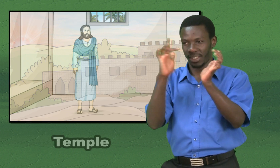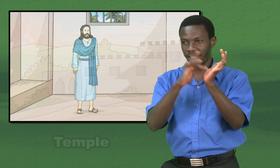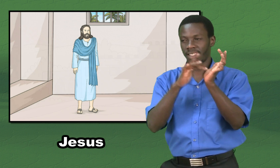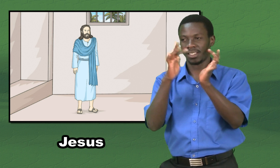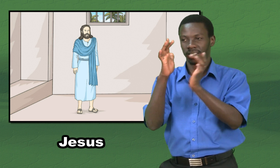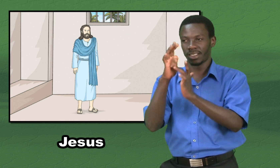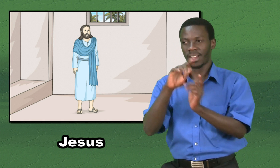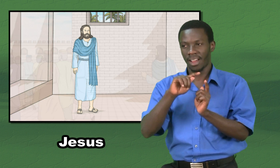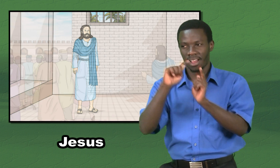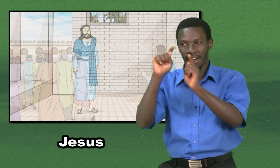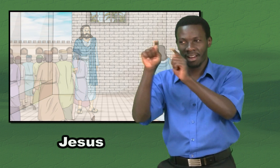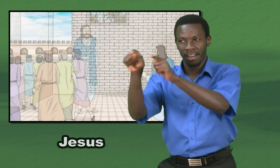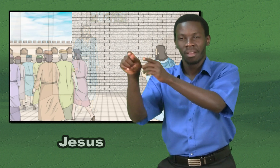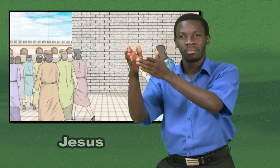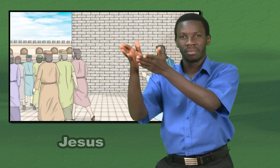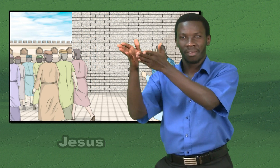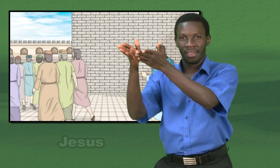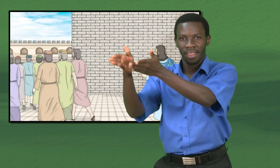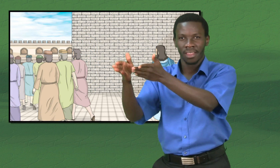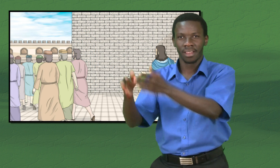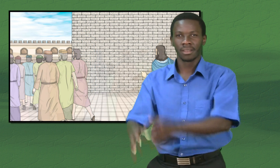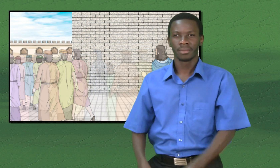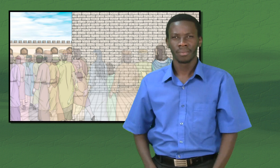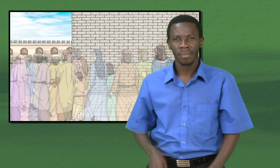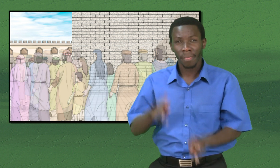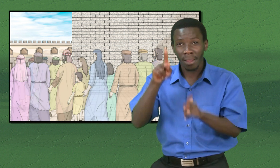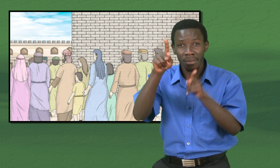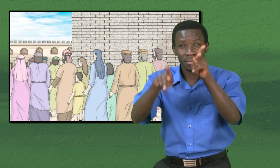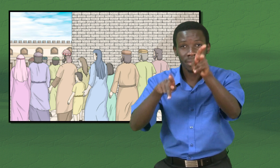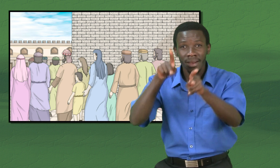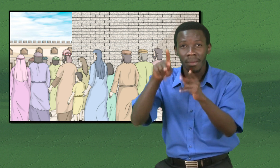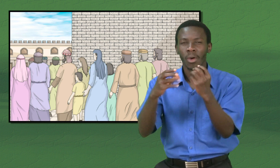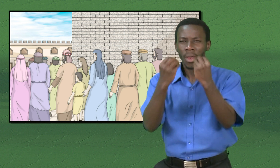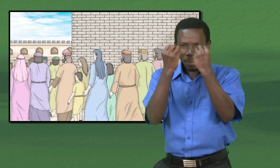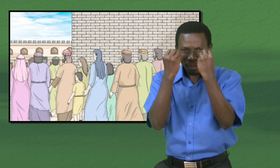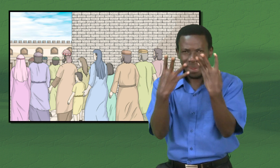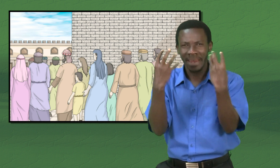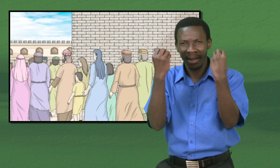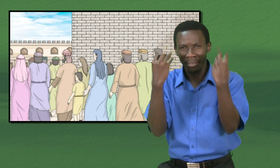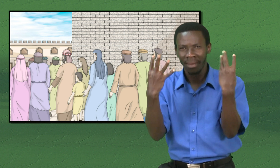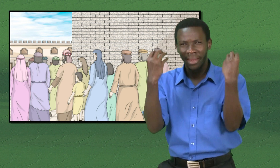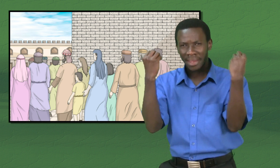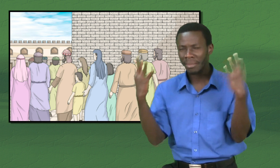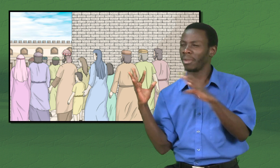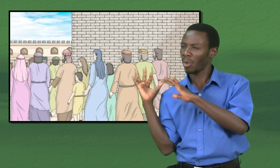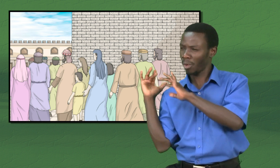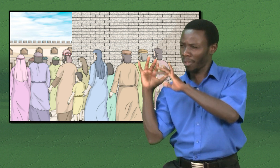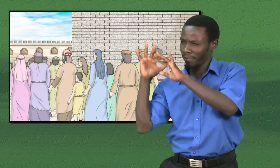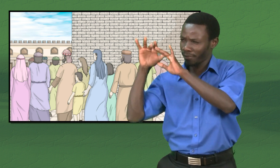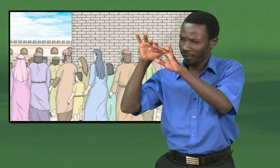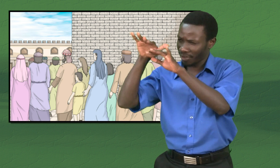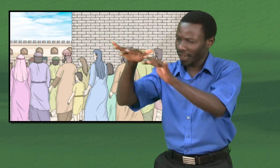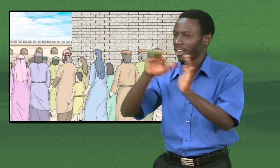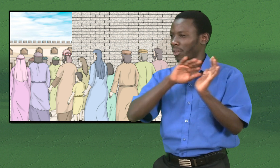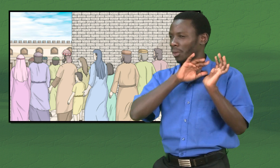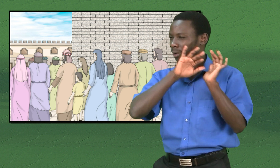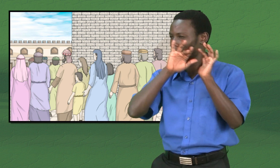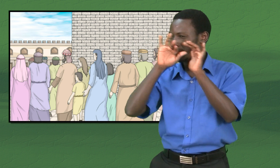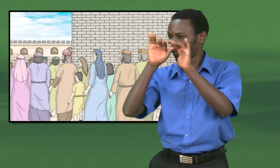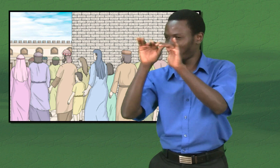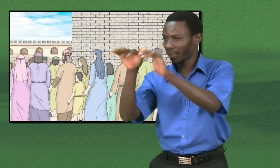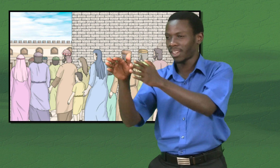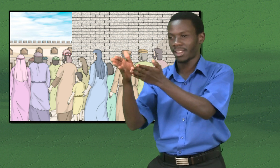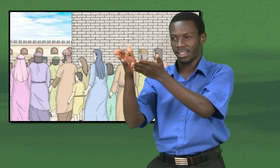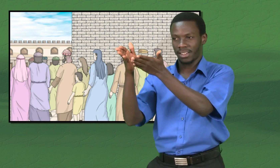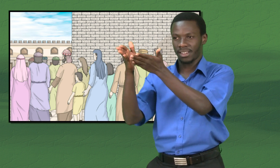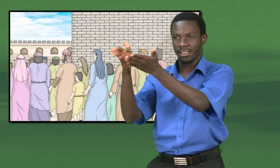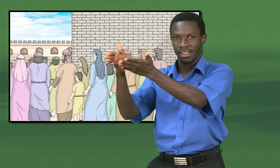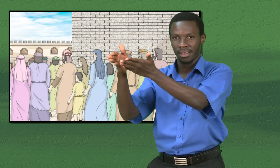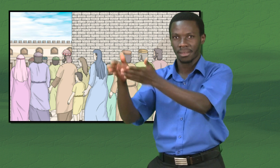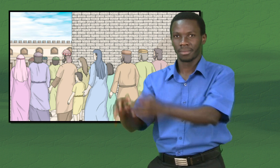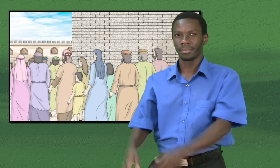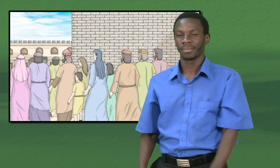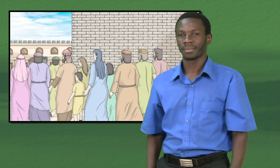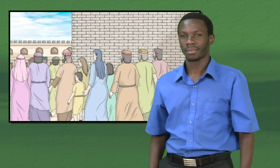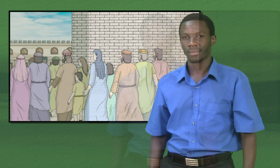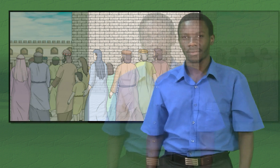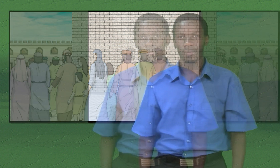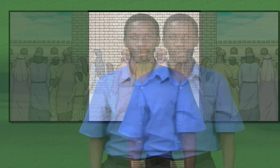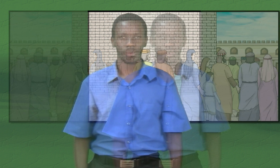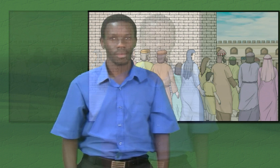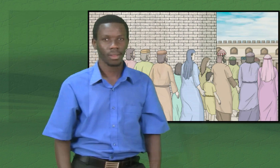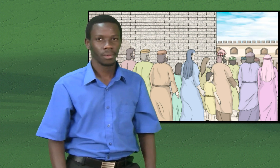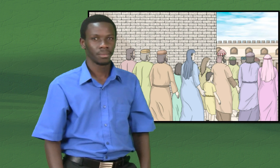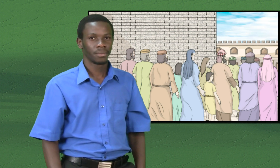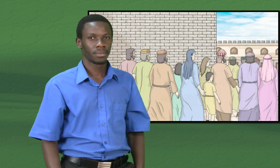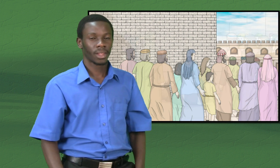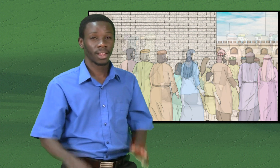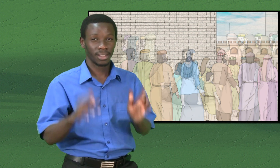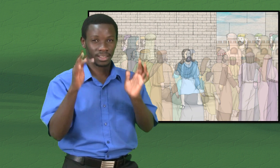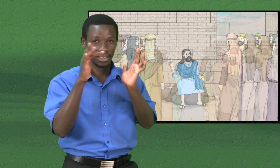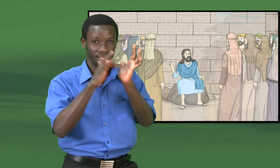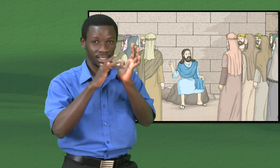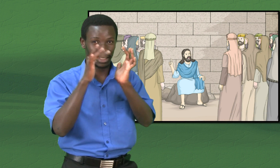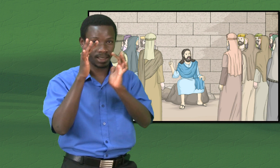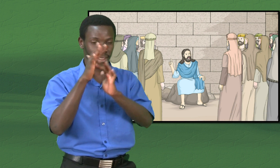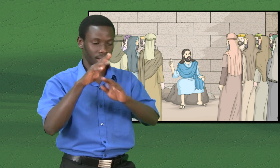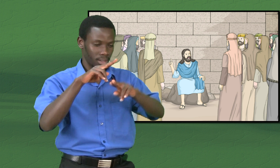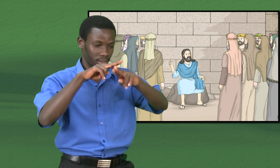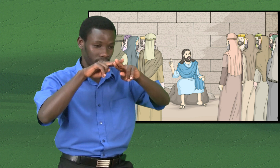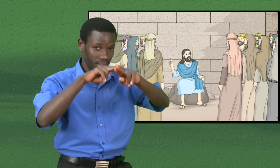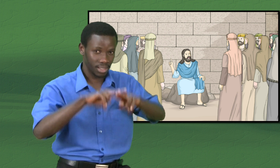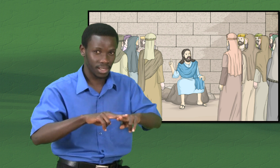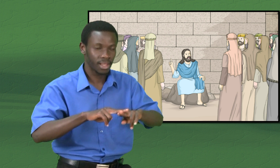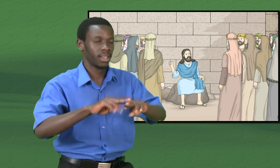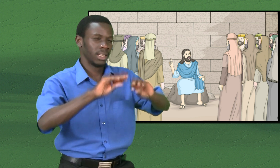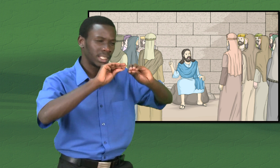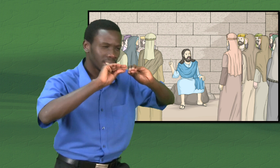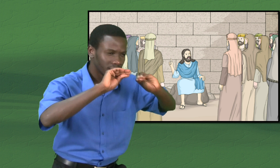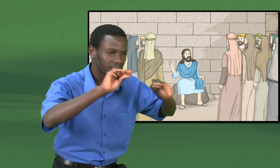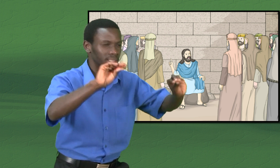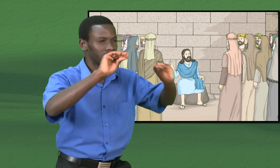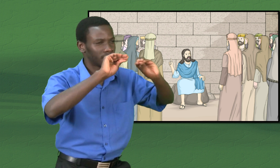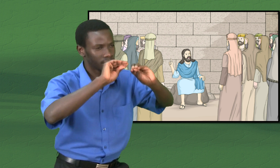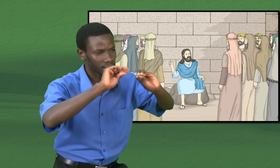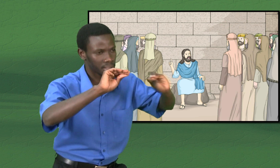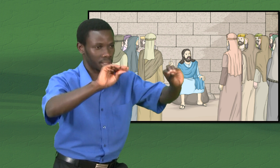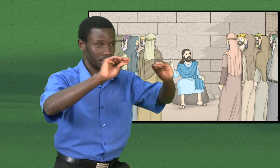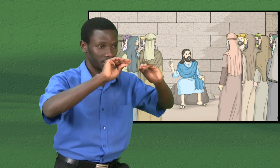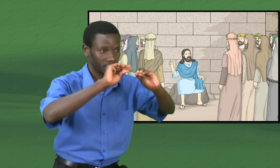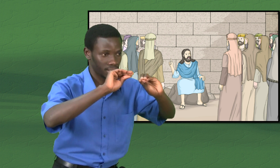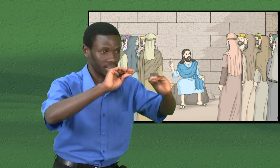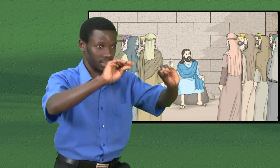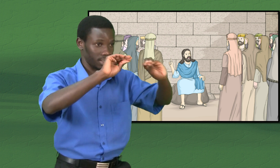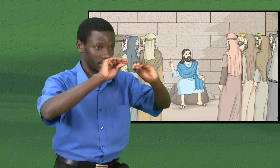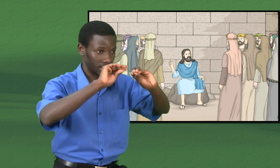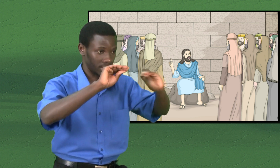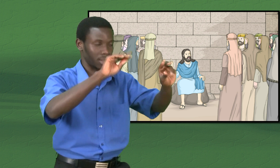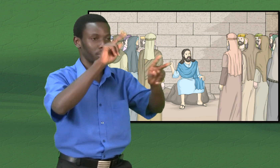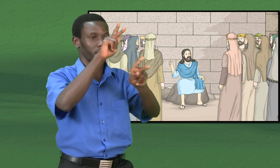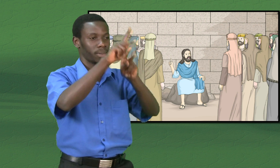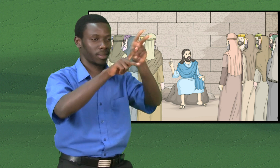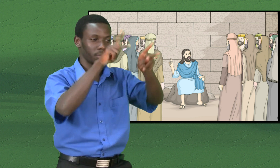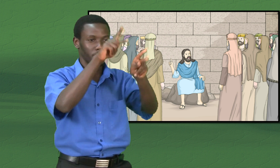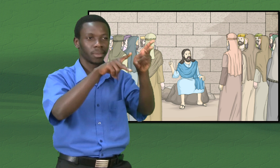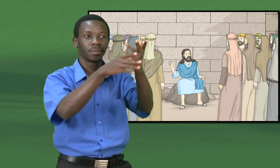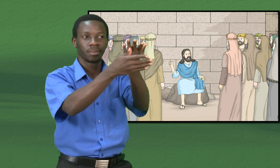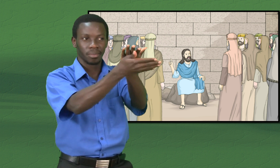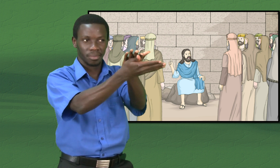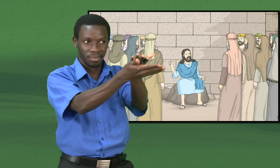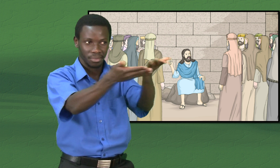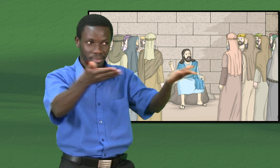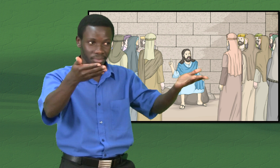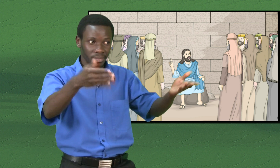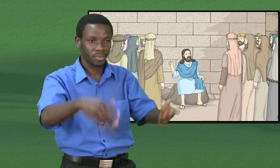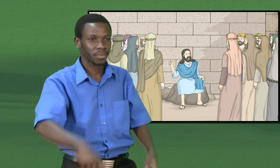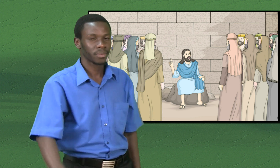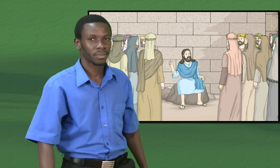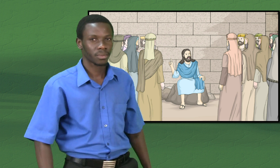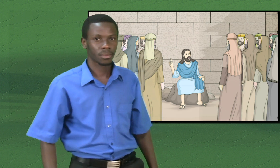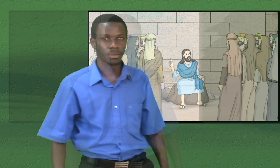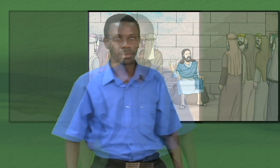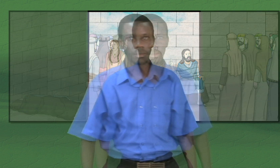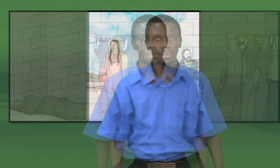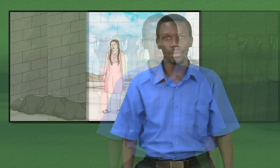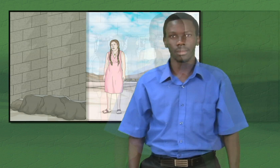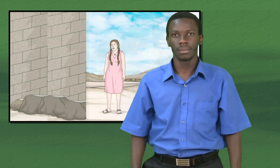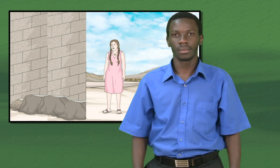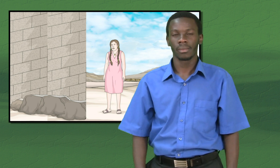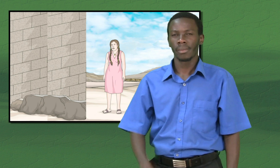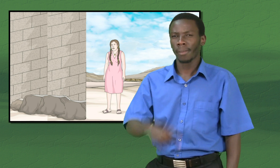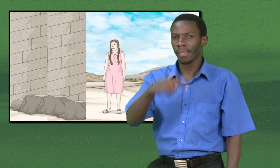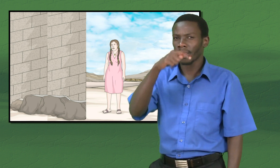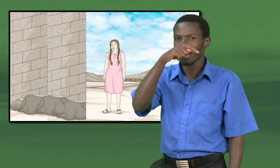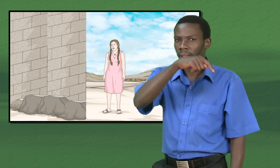All the people came to Him, and He sat down to teach them.